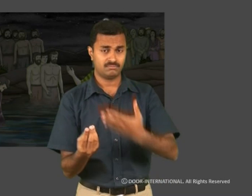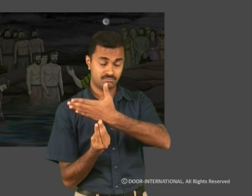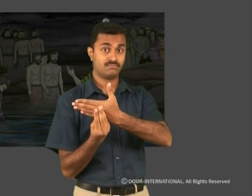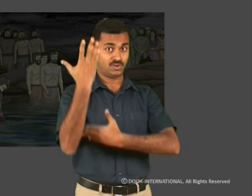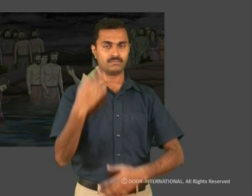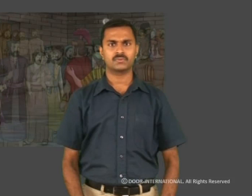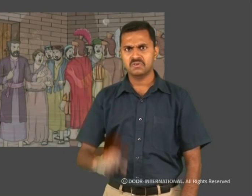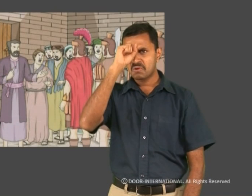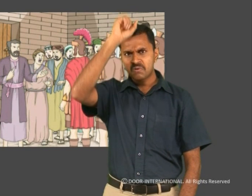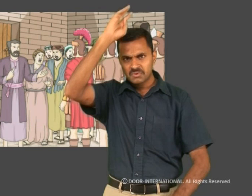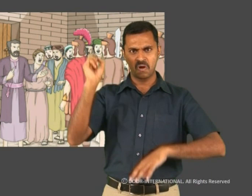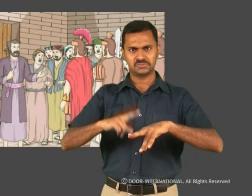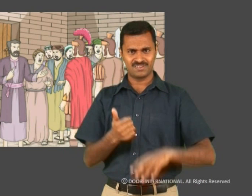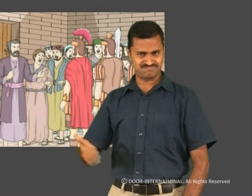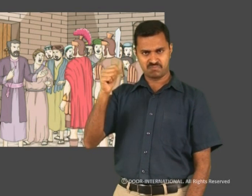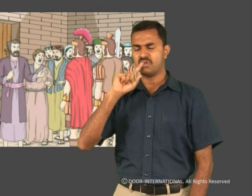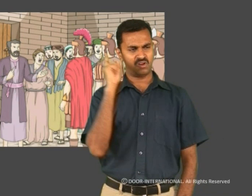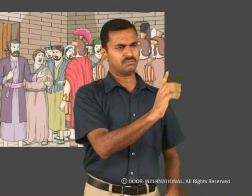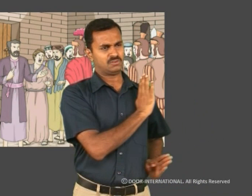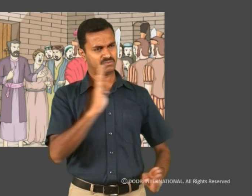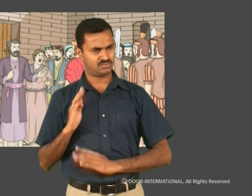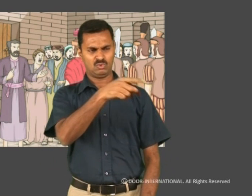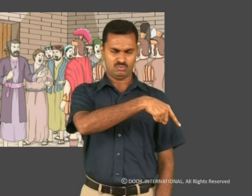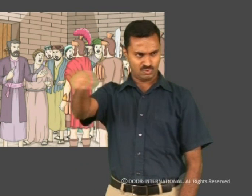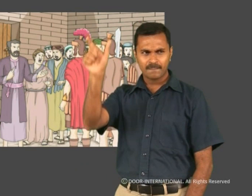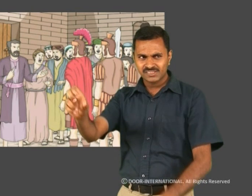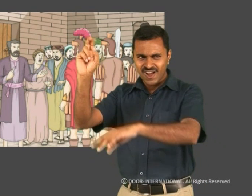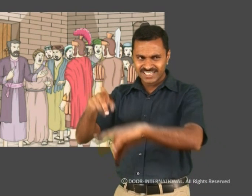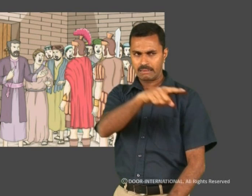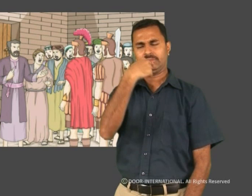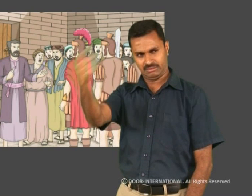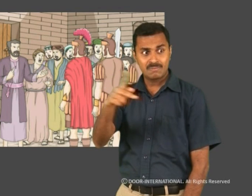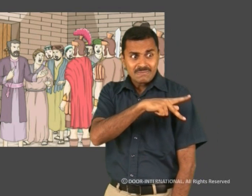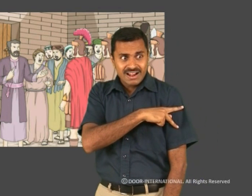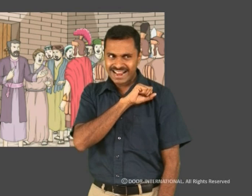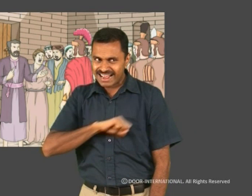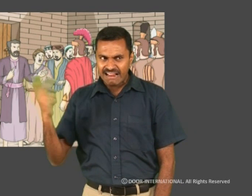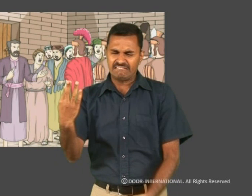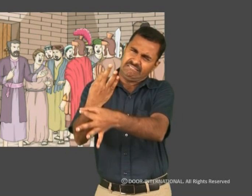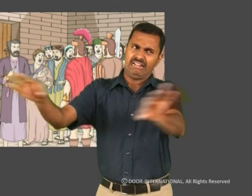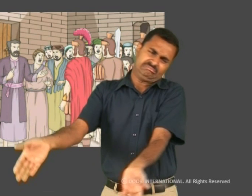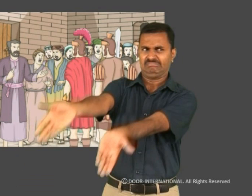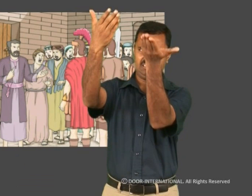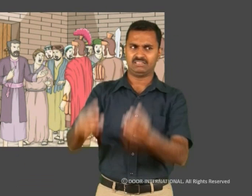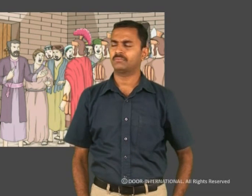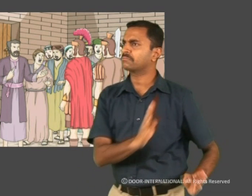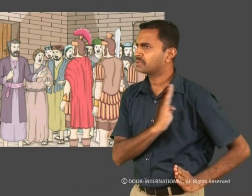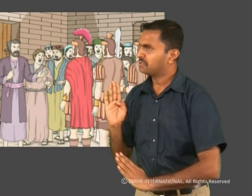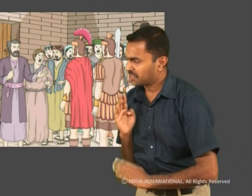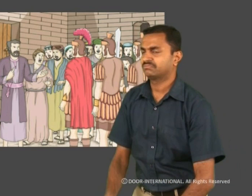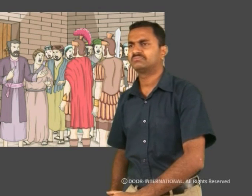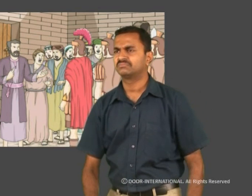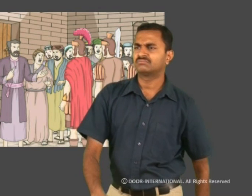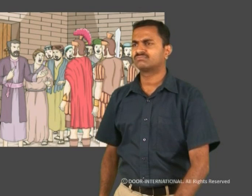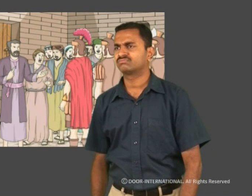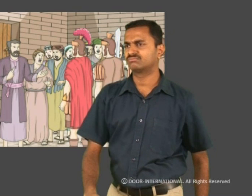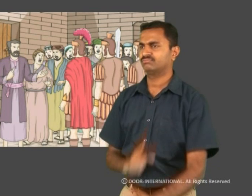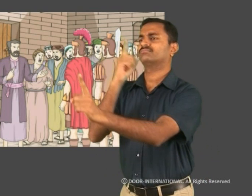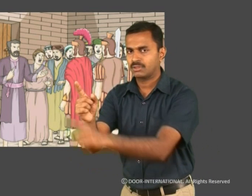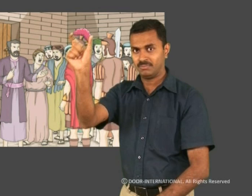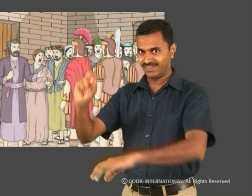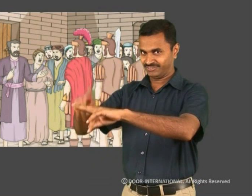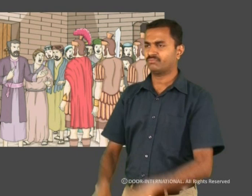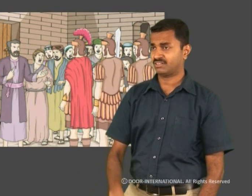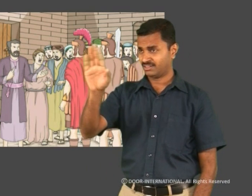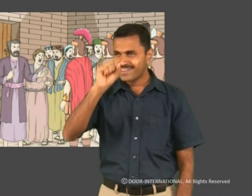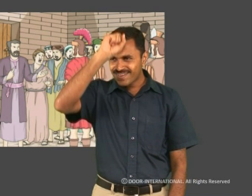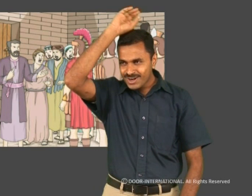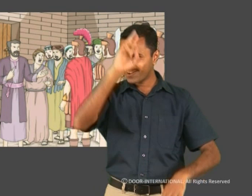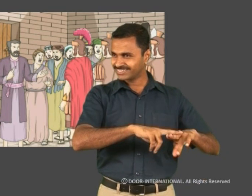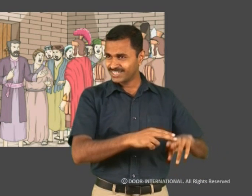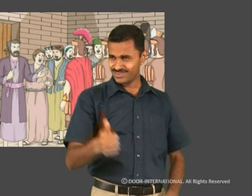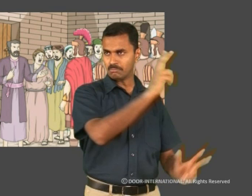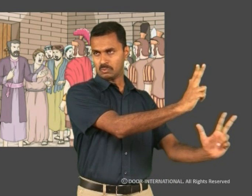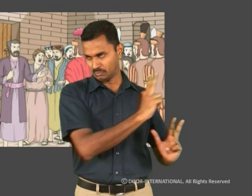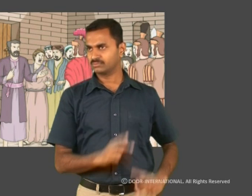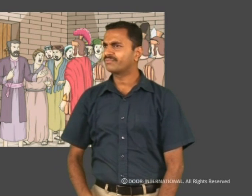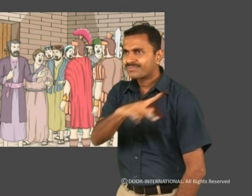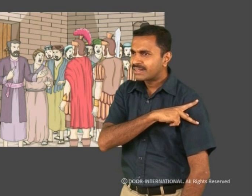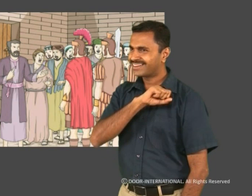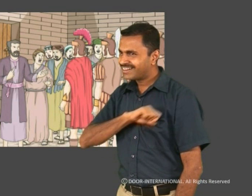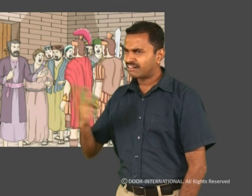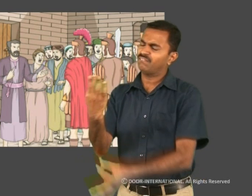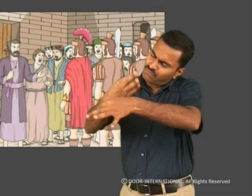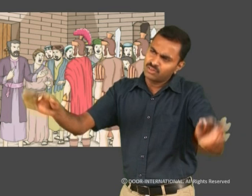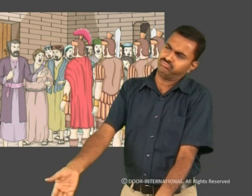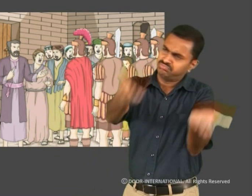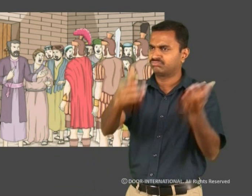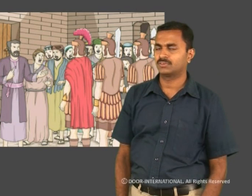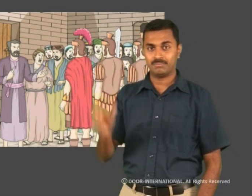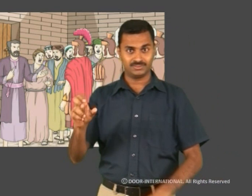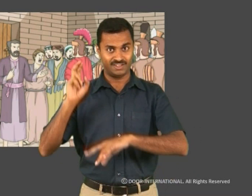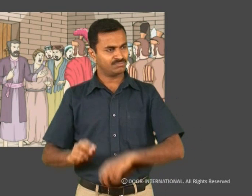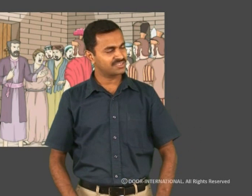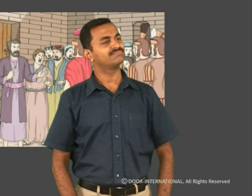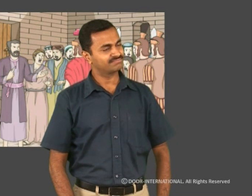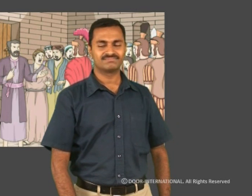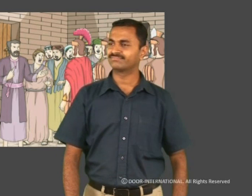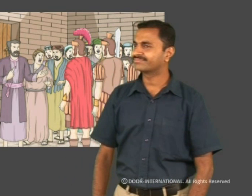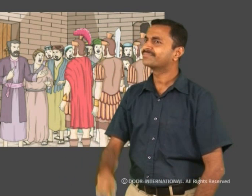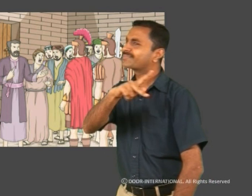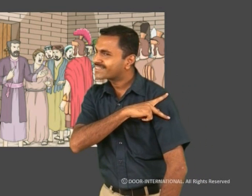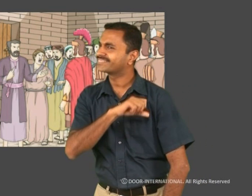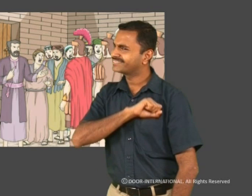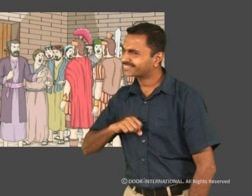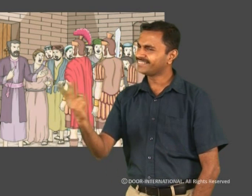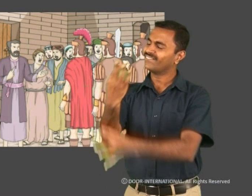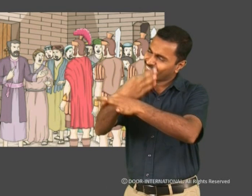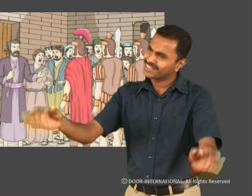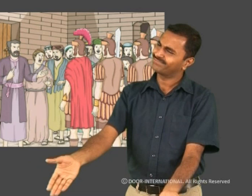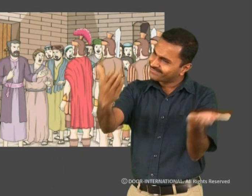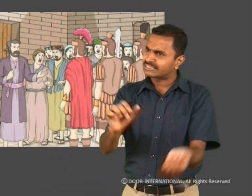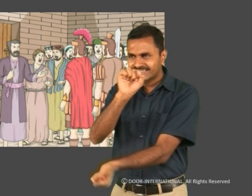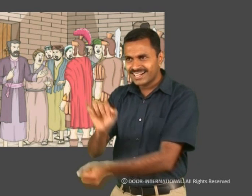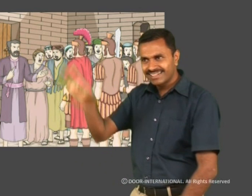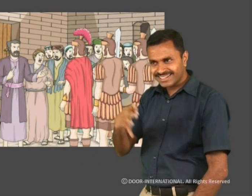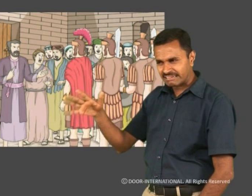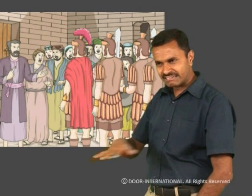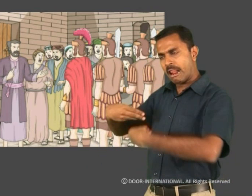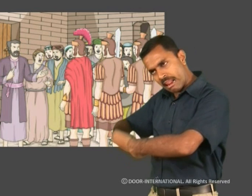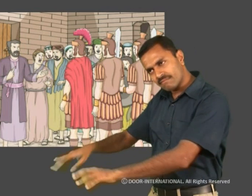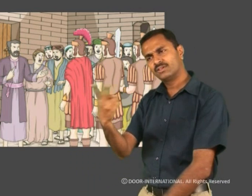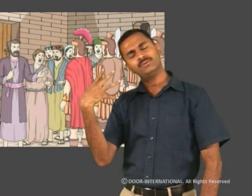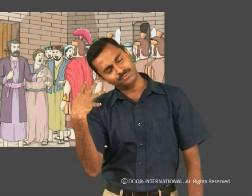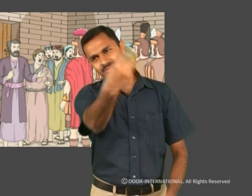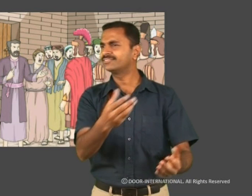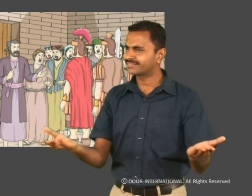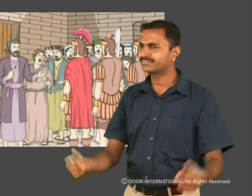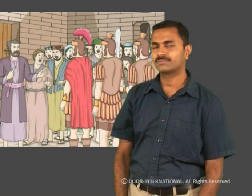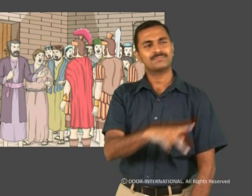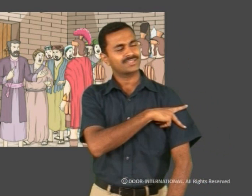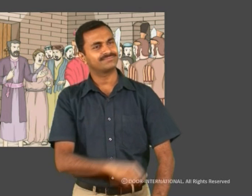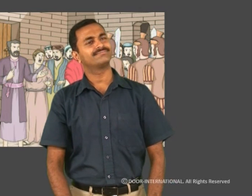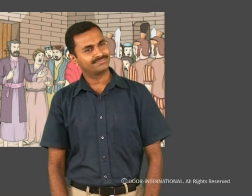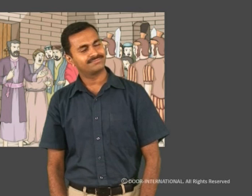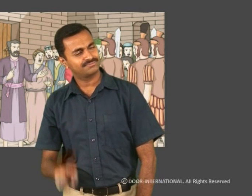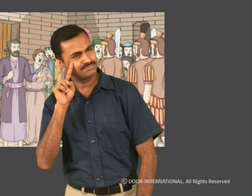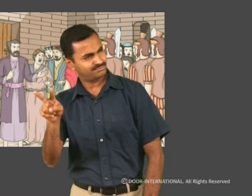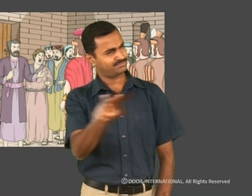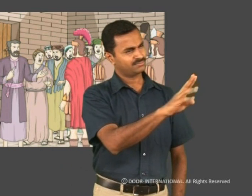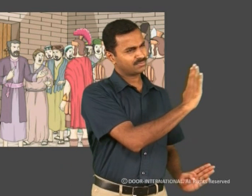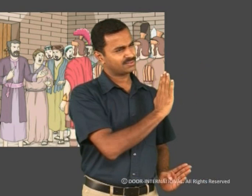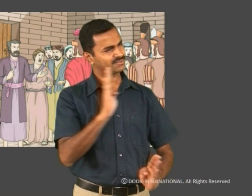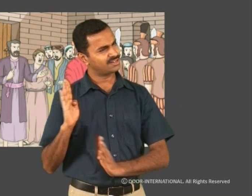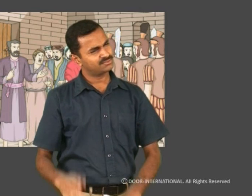When daylight came, the magistrates sent their officers with the order: “Release those men.” The jailer informed Paul: “The magistrates have sent orders to release you. Now you may go on your way in peace.”